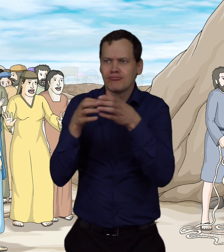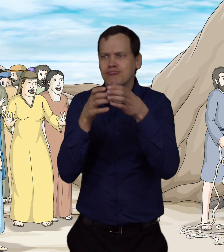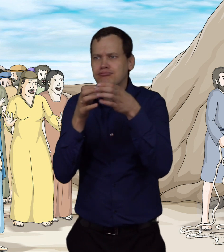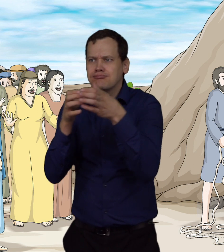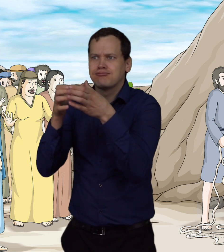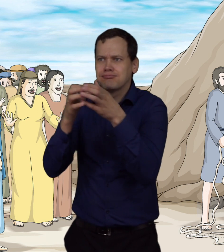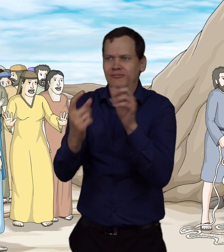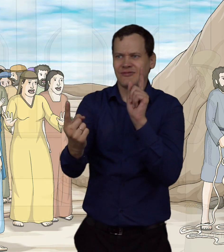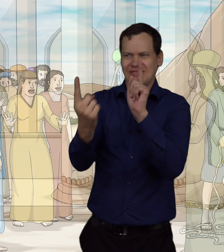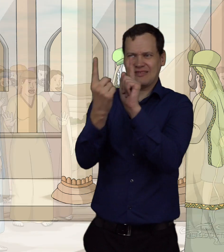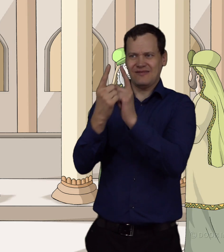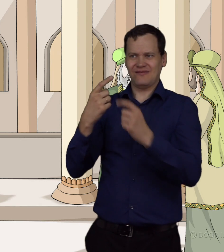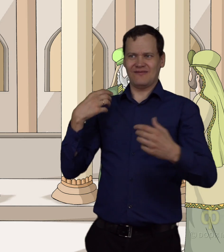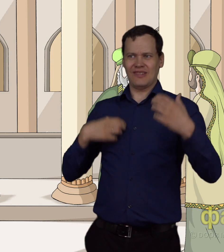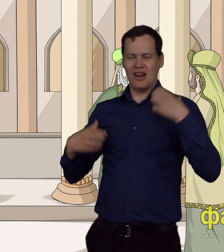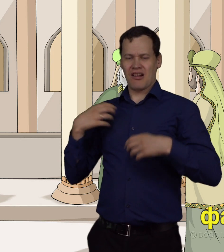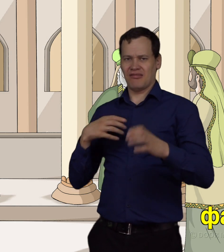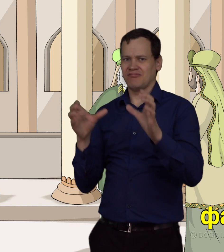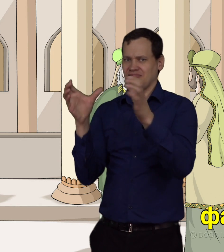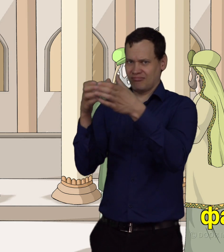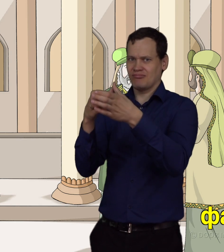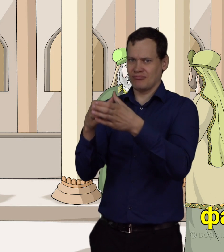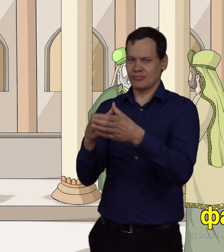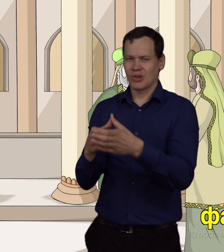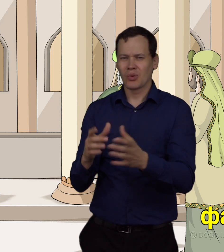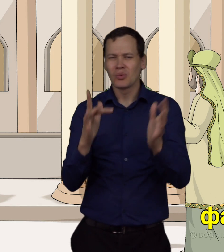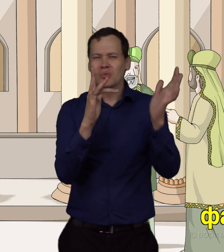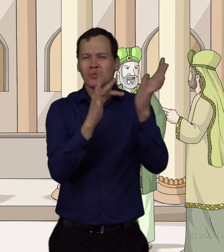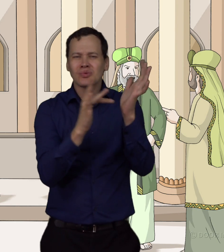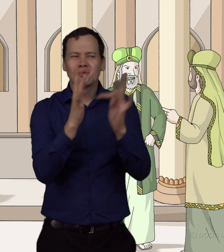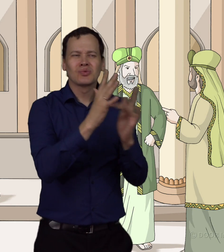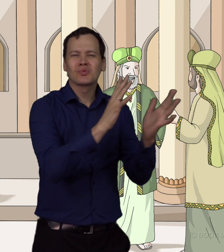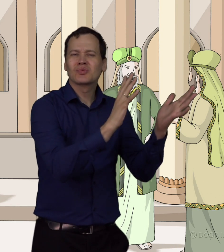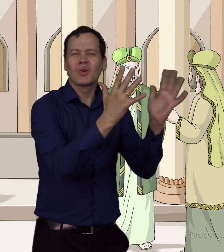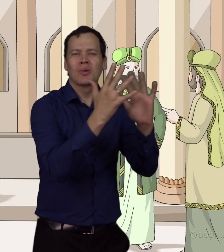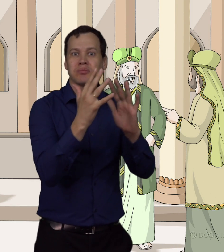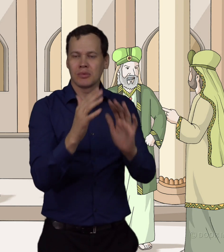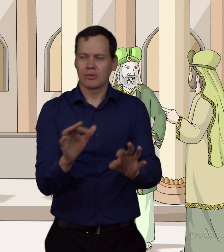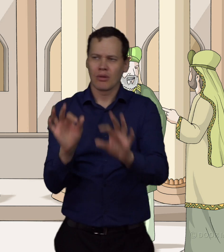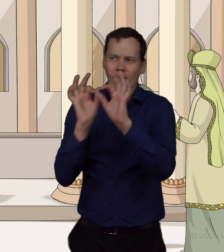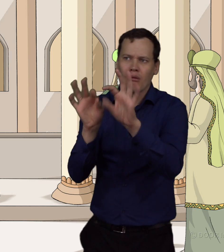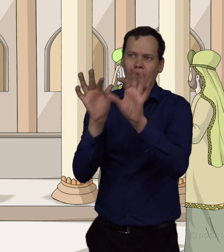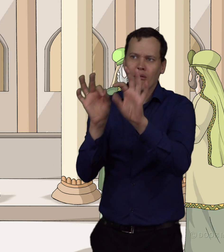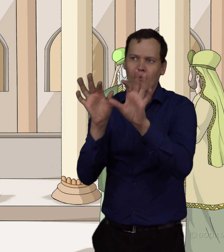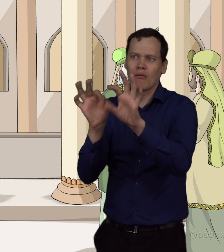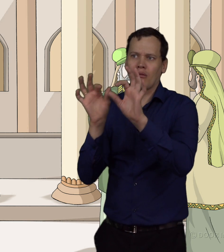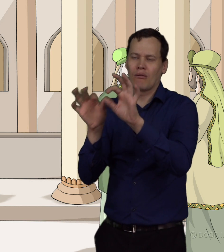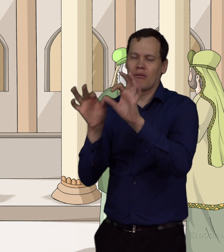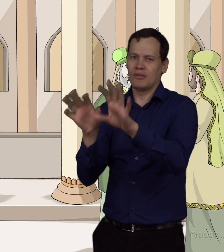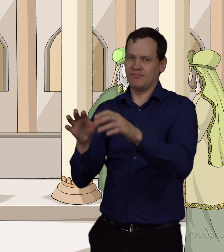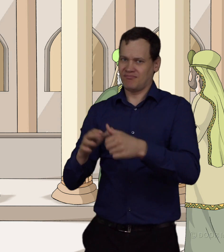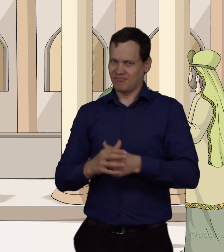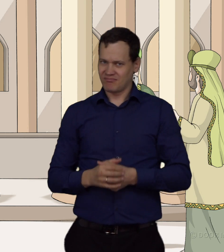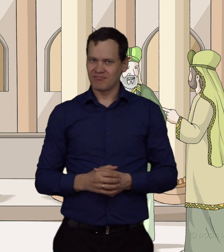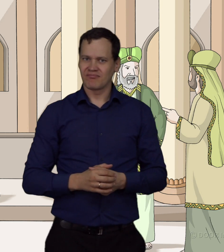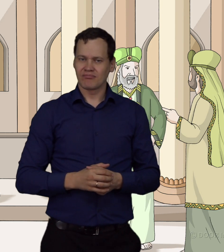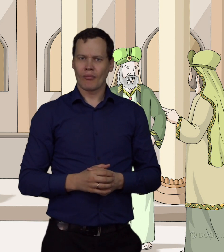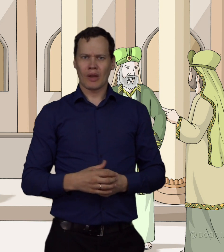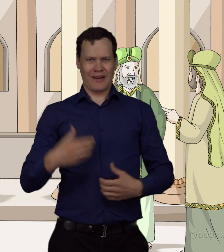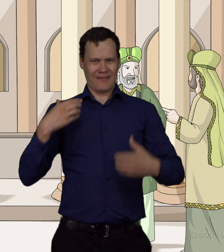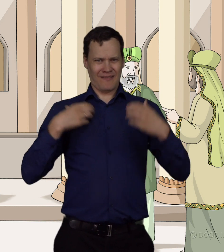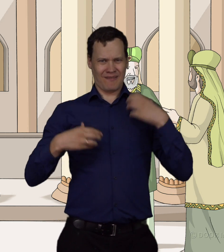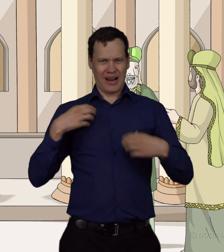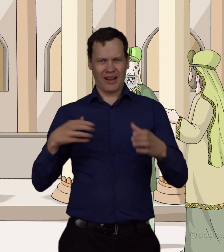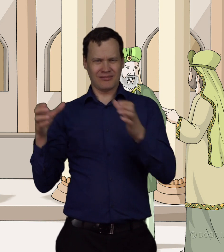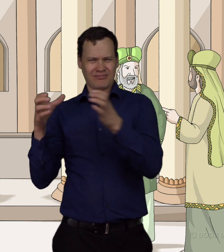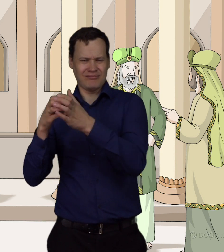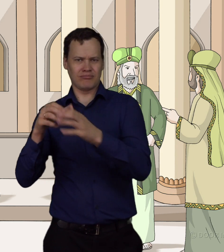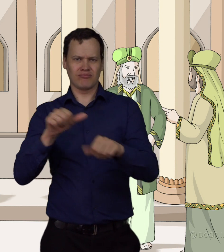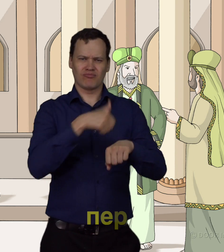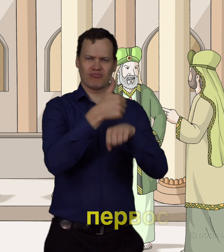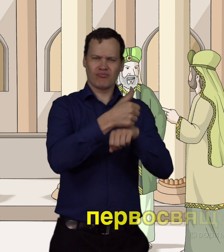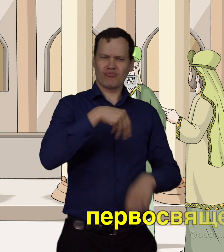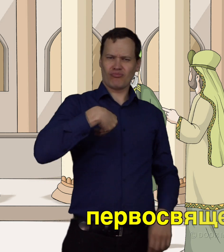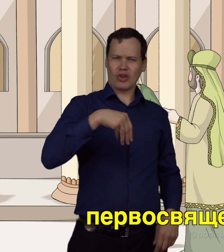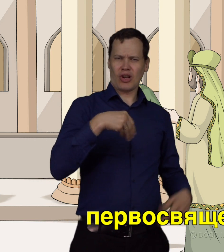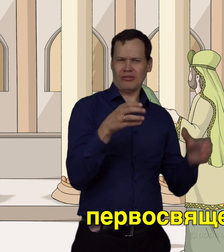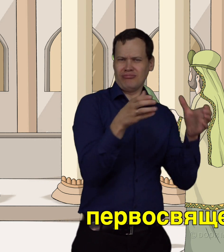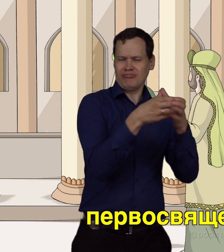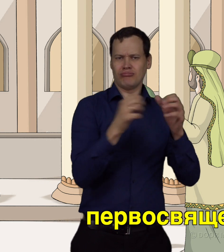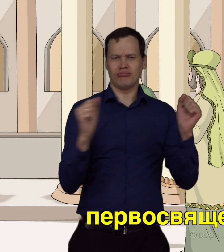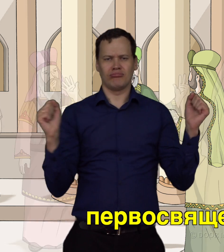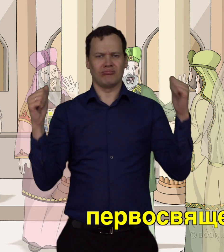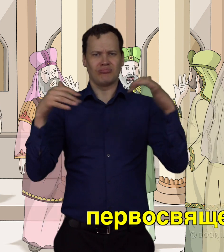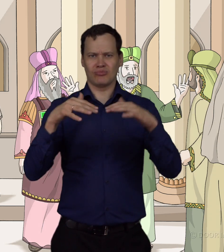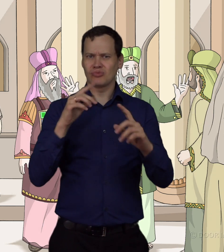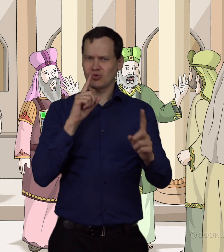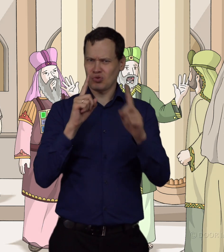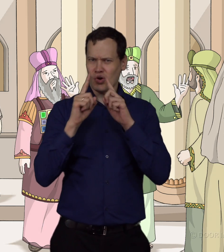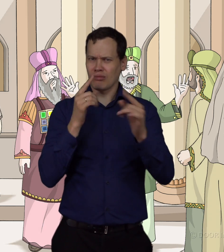But some of them went to the Pharisees and told them what Jesus had done.